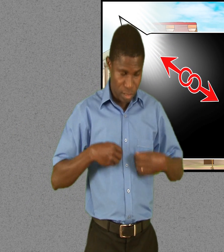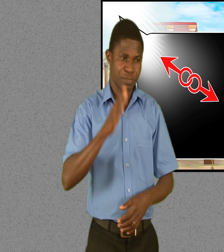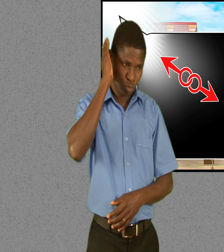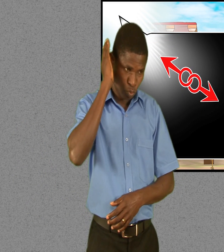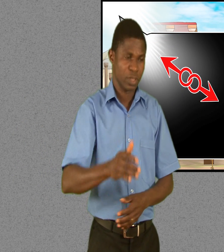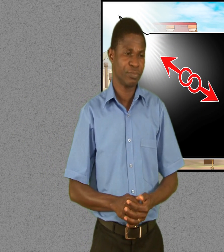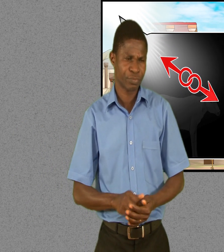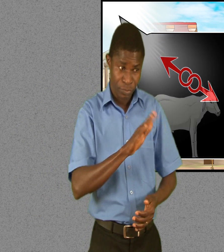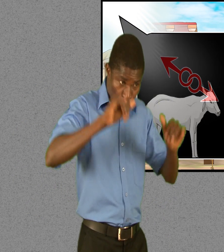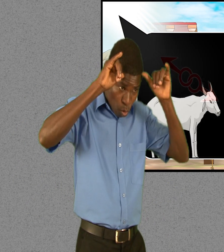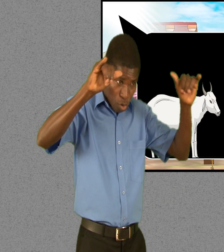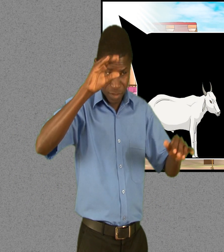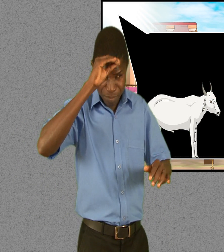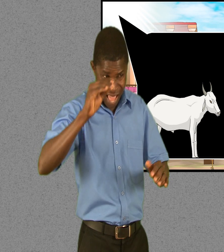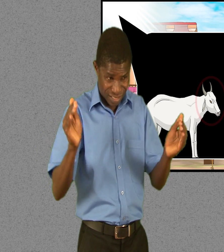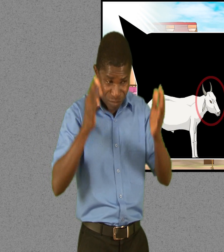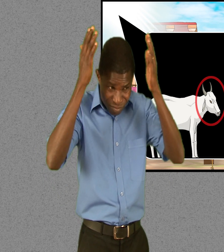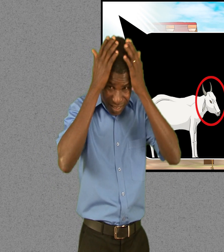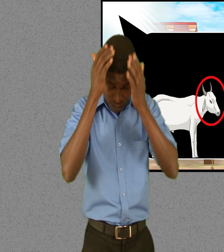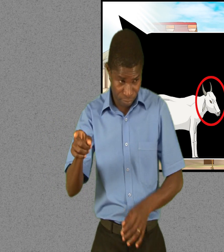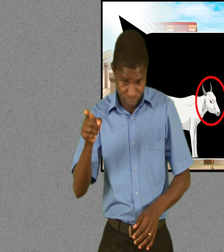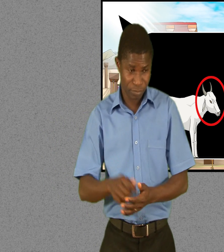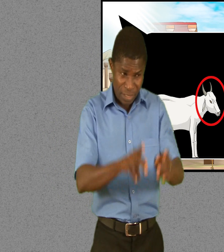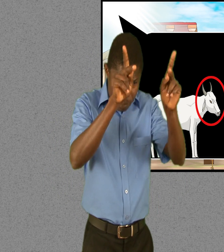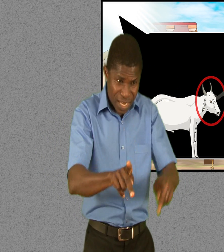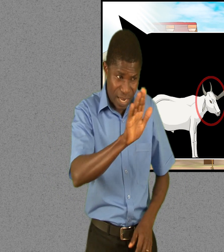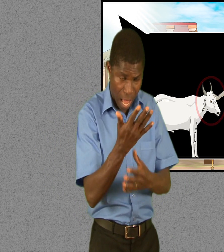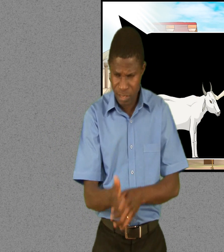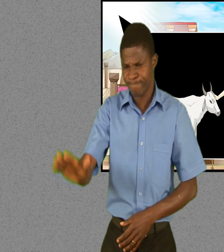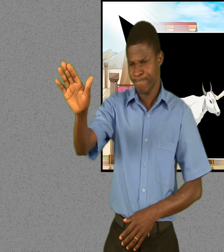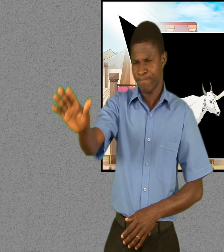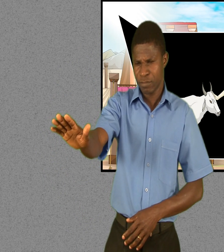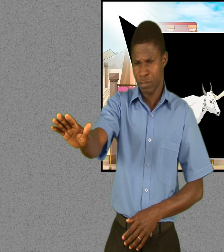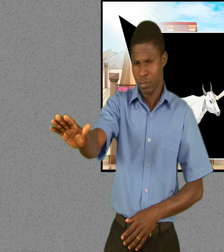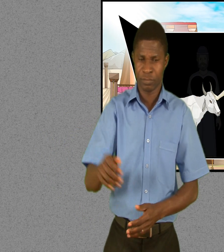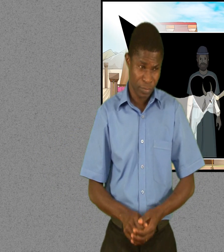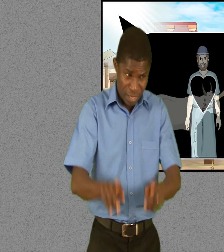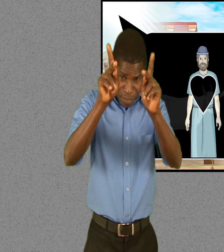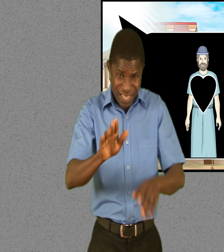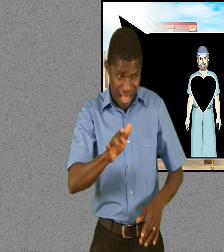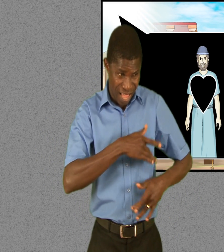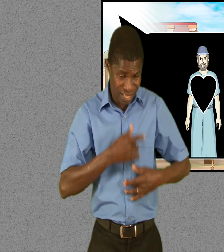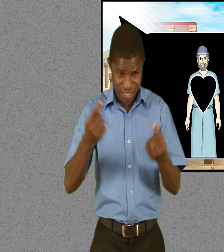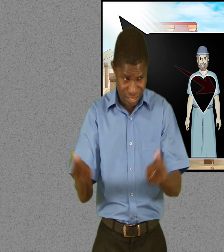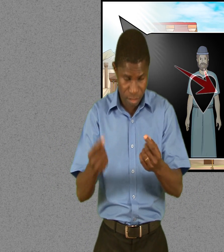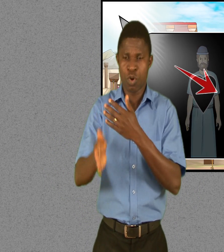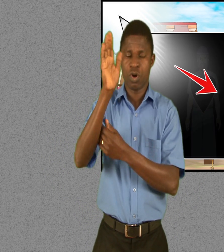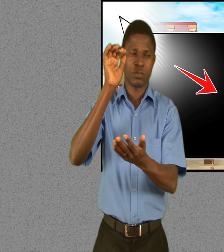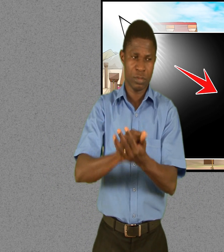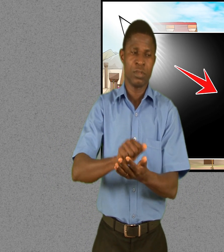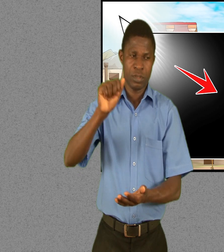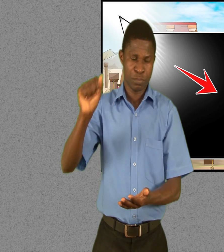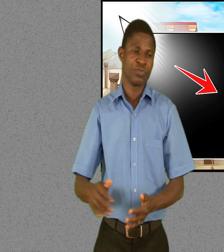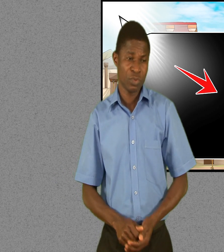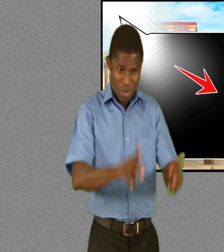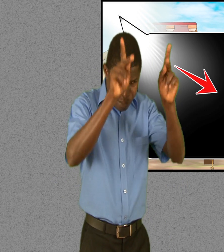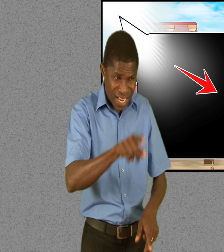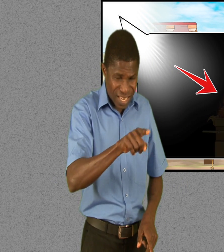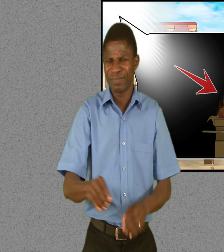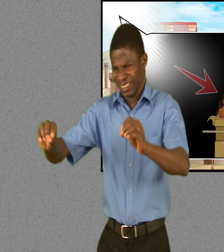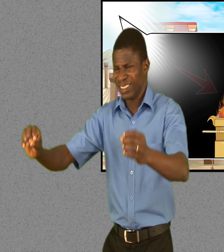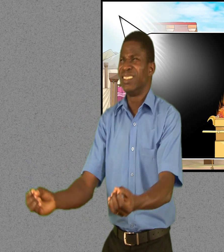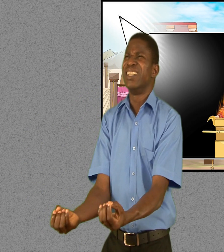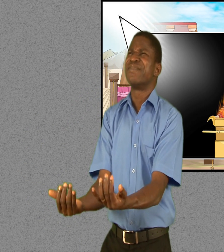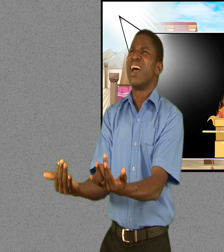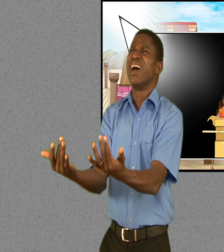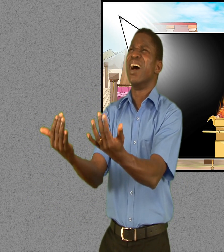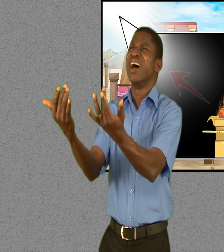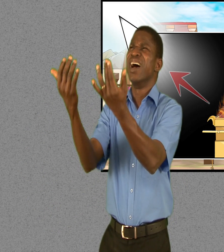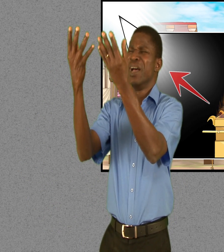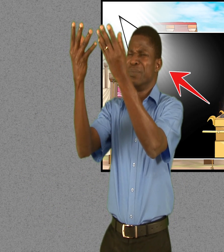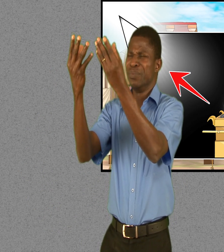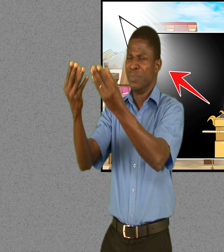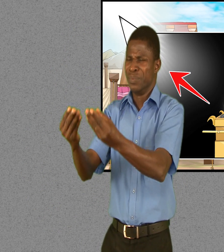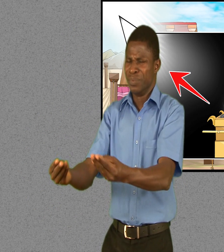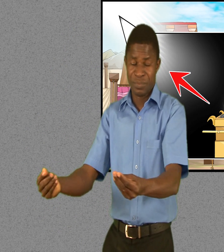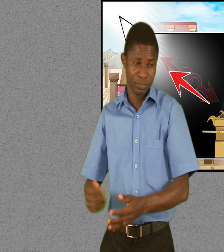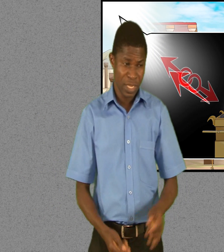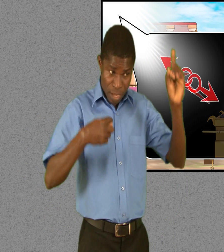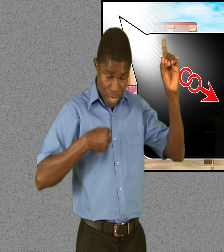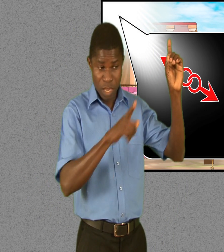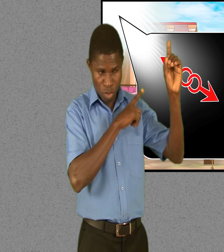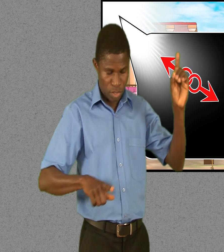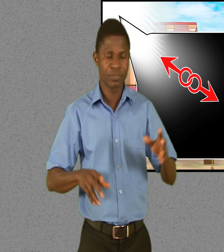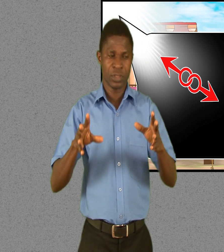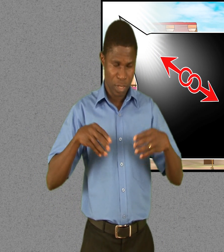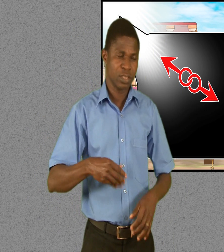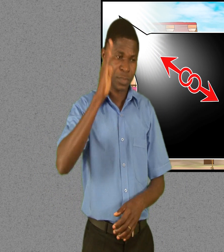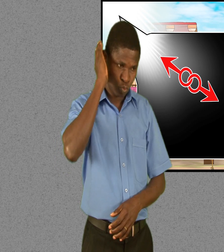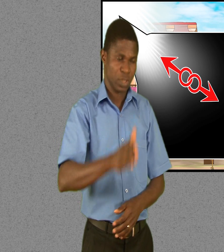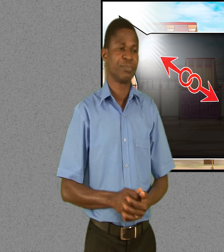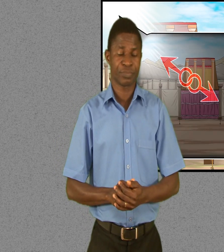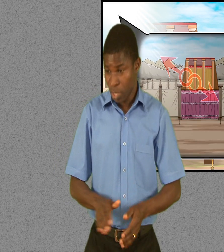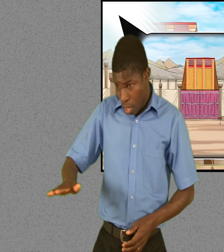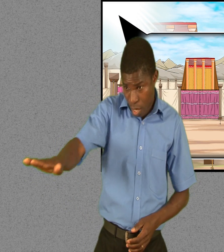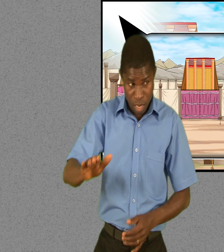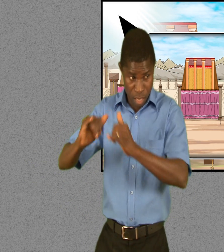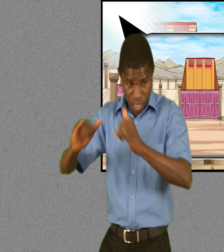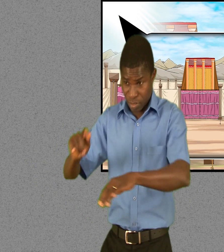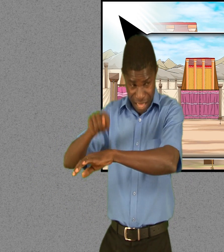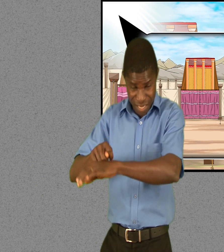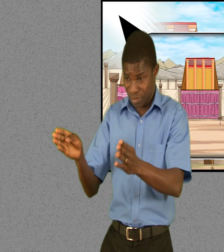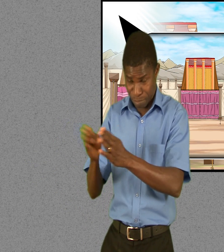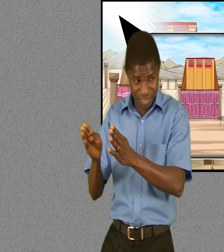He is to lay his hand on the head of the burnt offering, so it can be accepted on his behalf to make atonement for him.